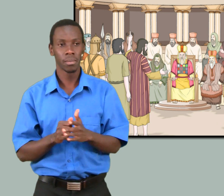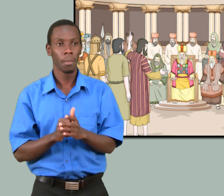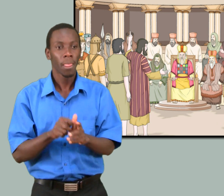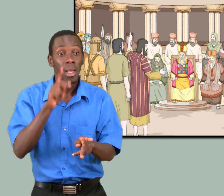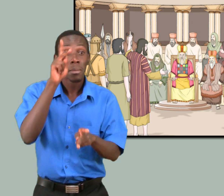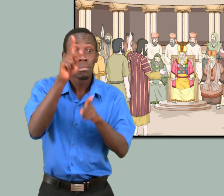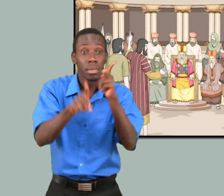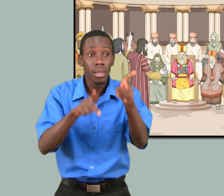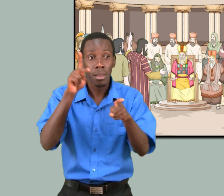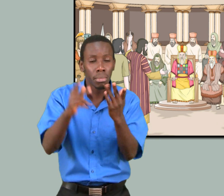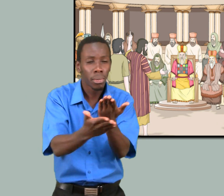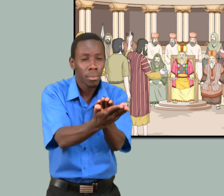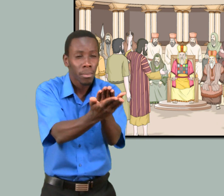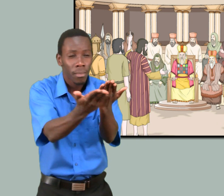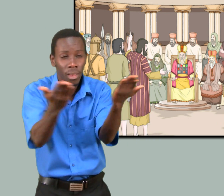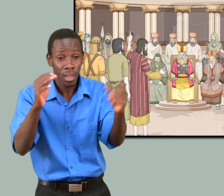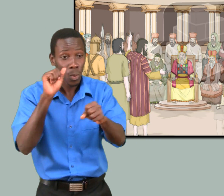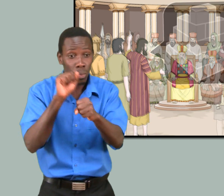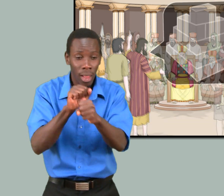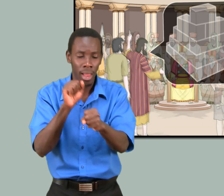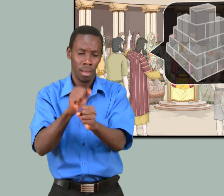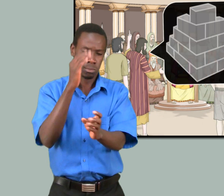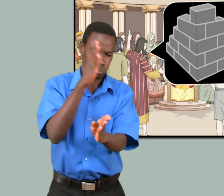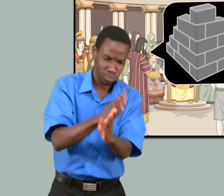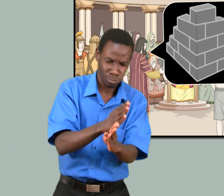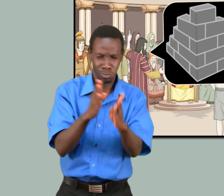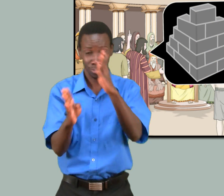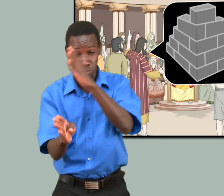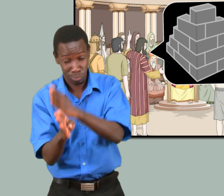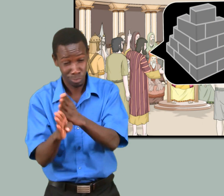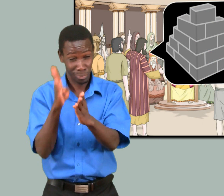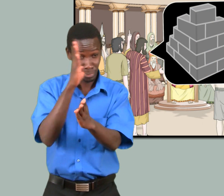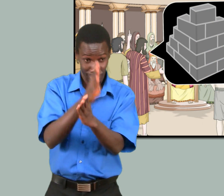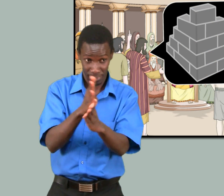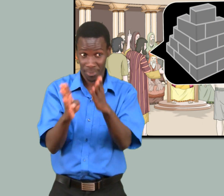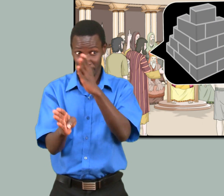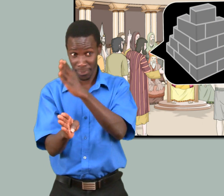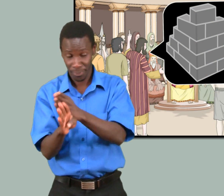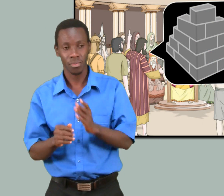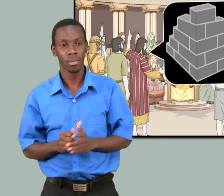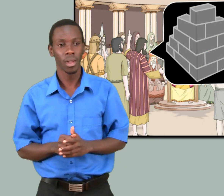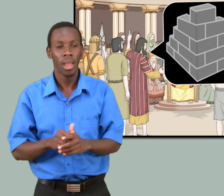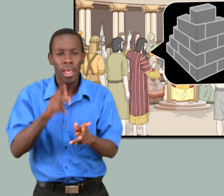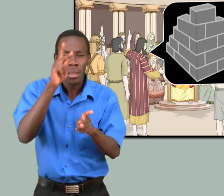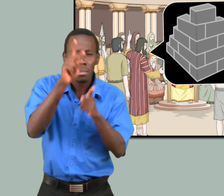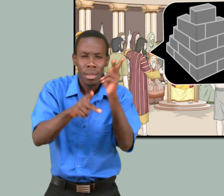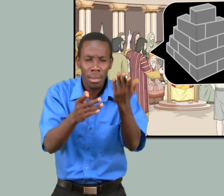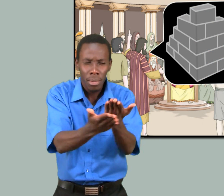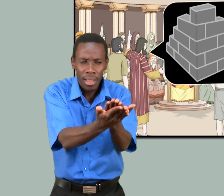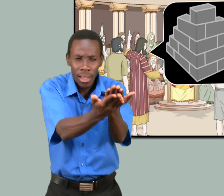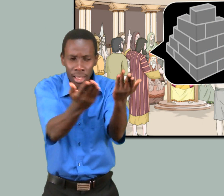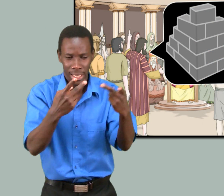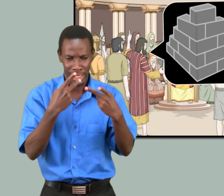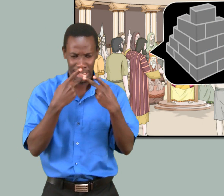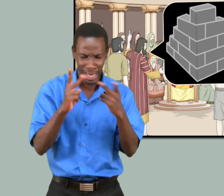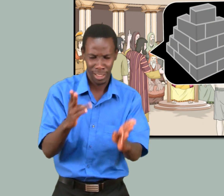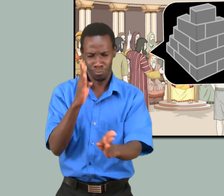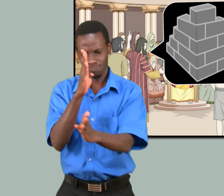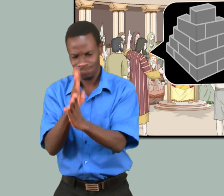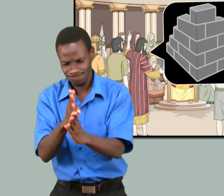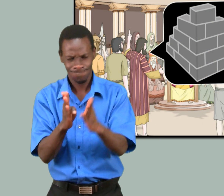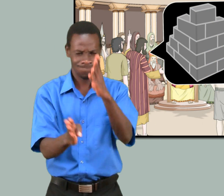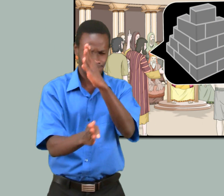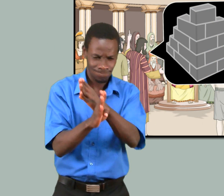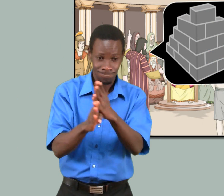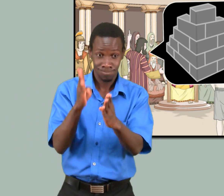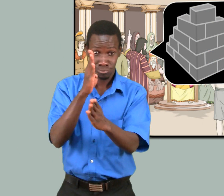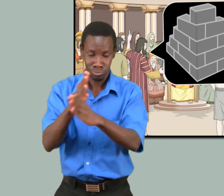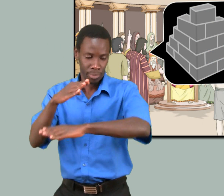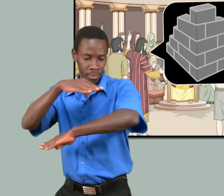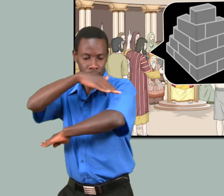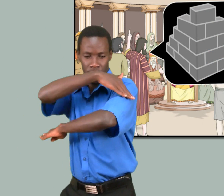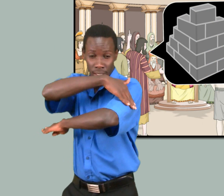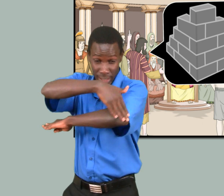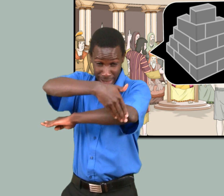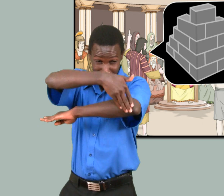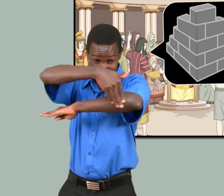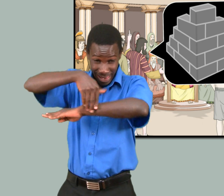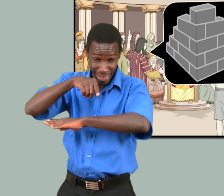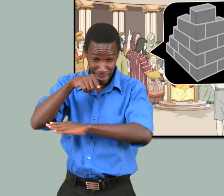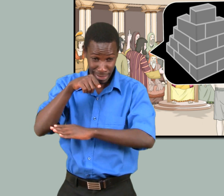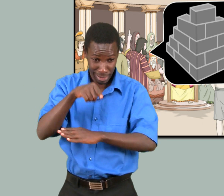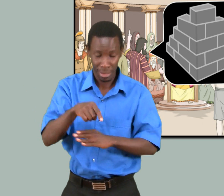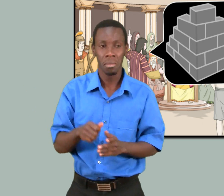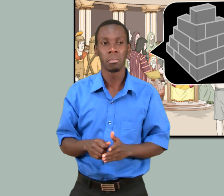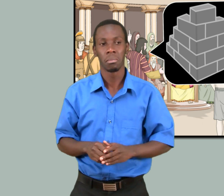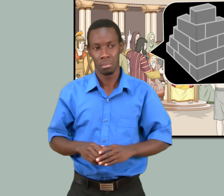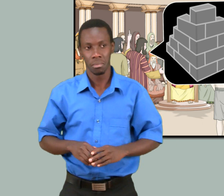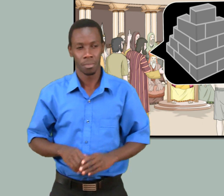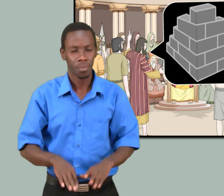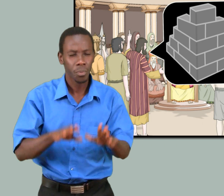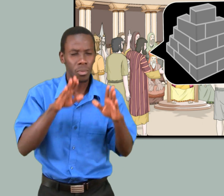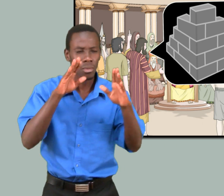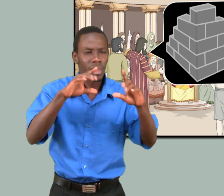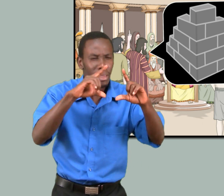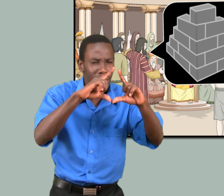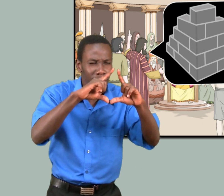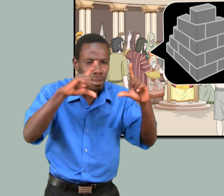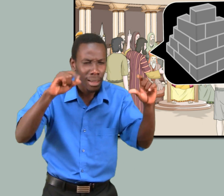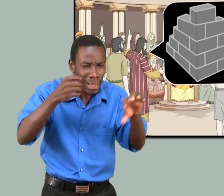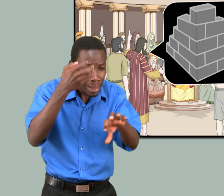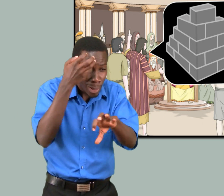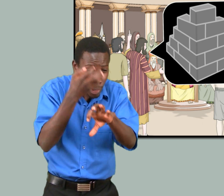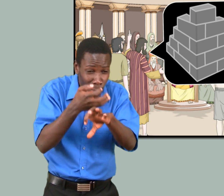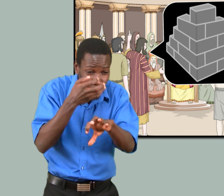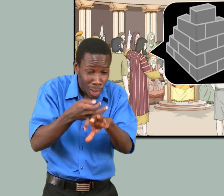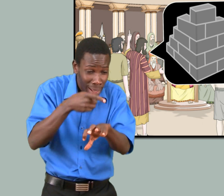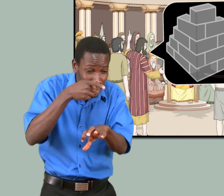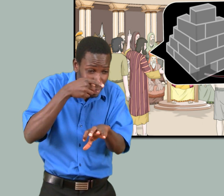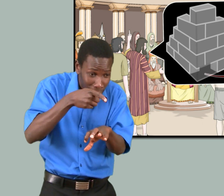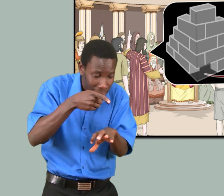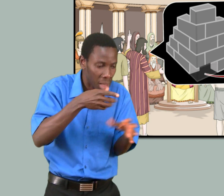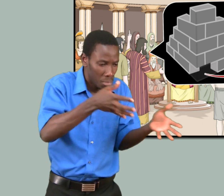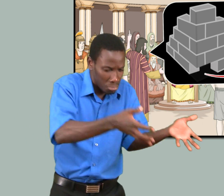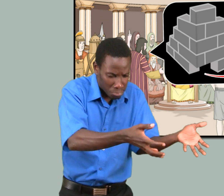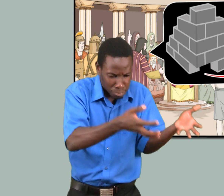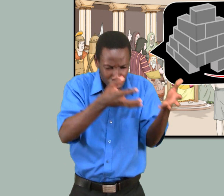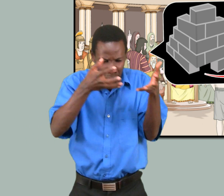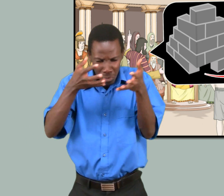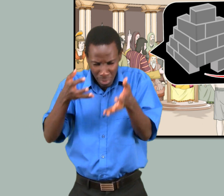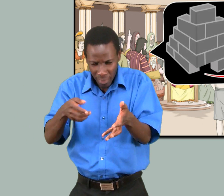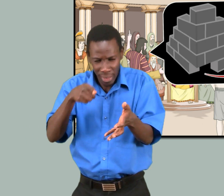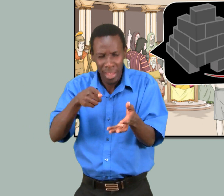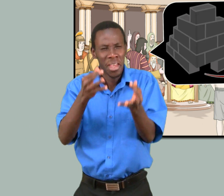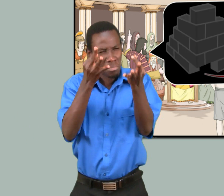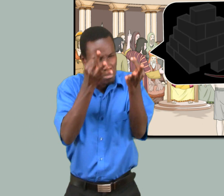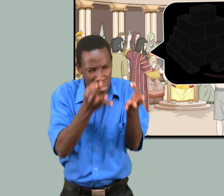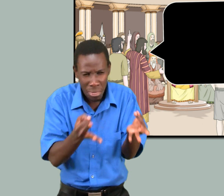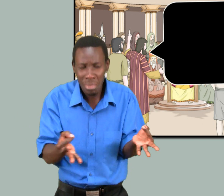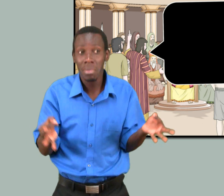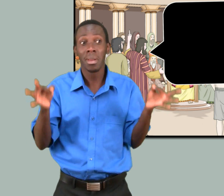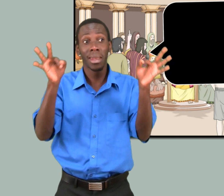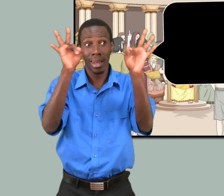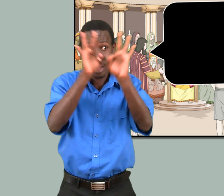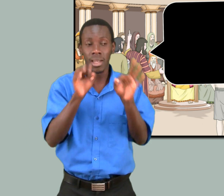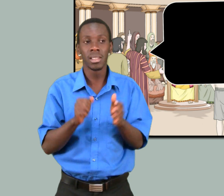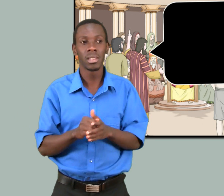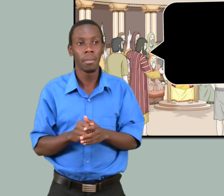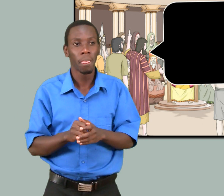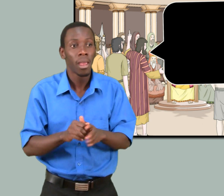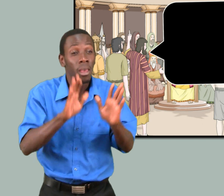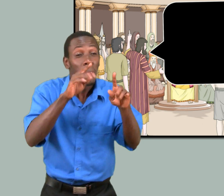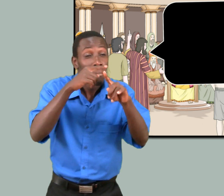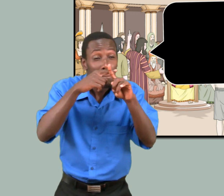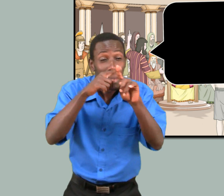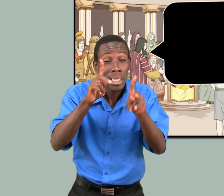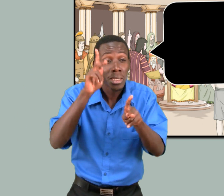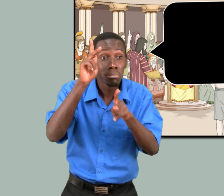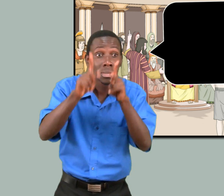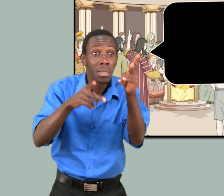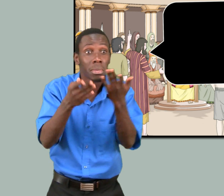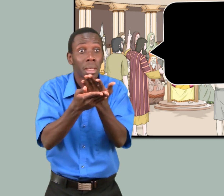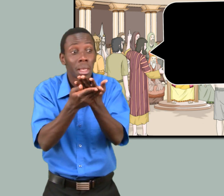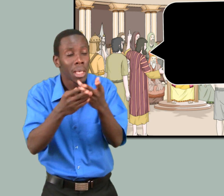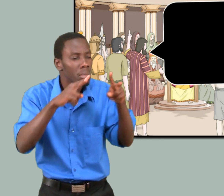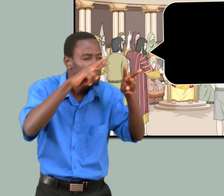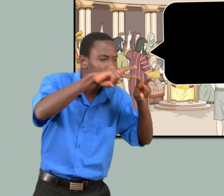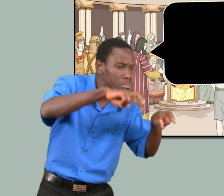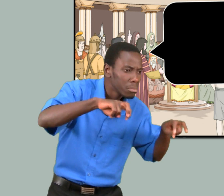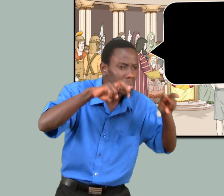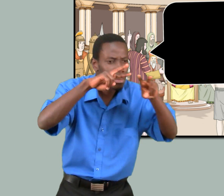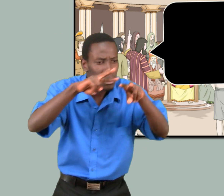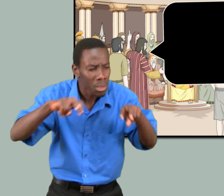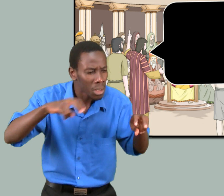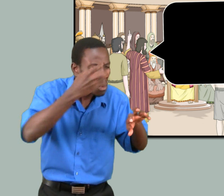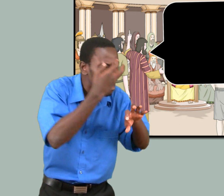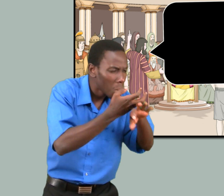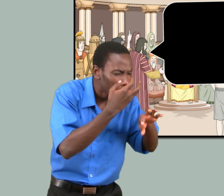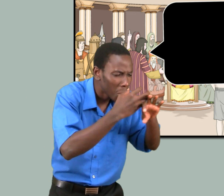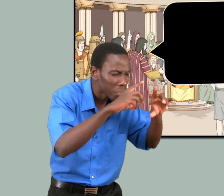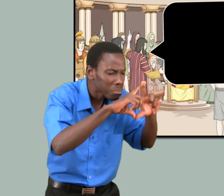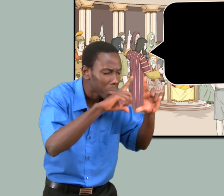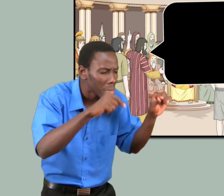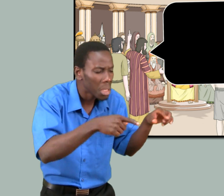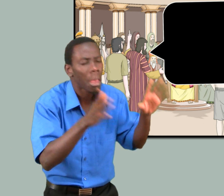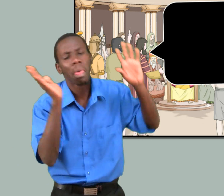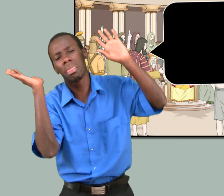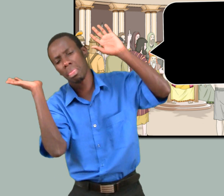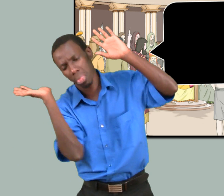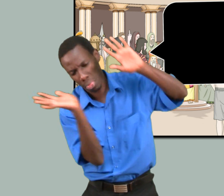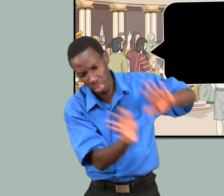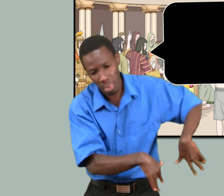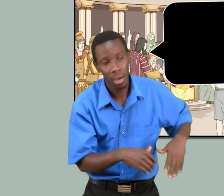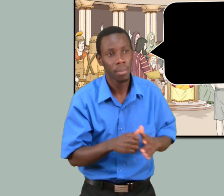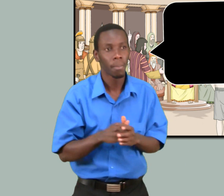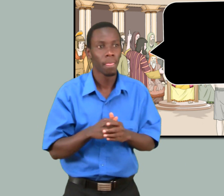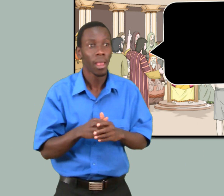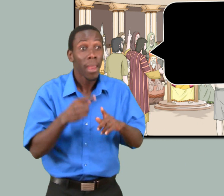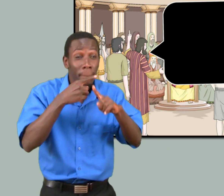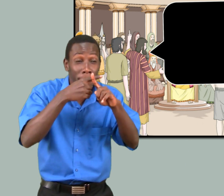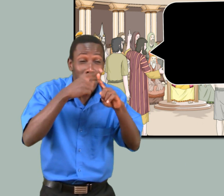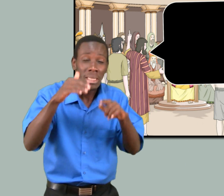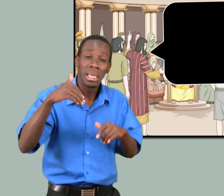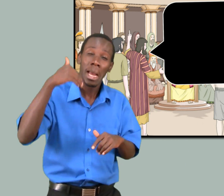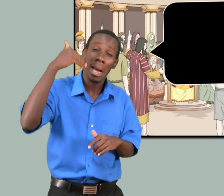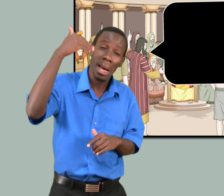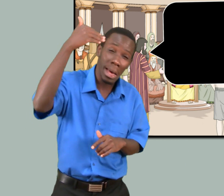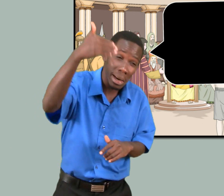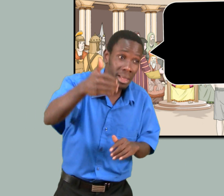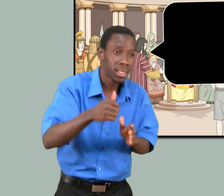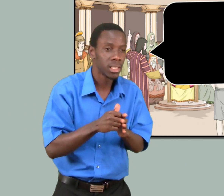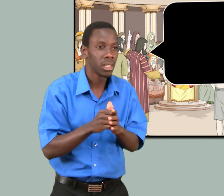This Jesus is ‘the stone you builders rejected, which has become the cornerstone.’